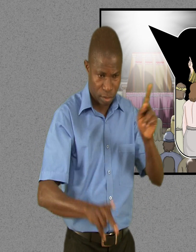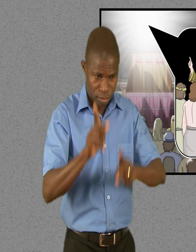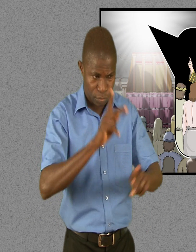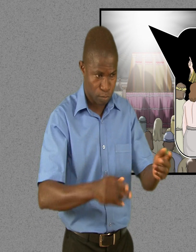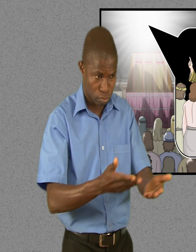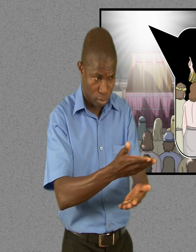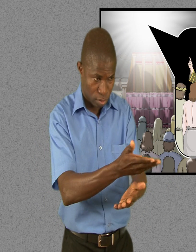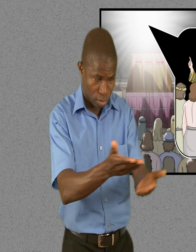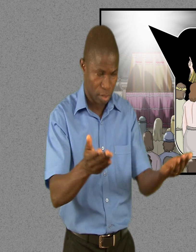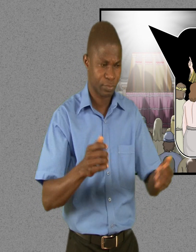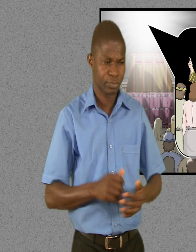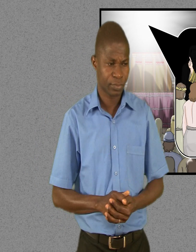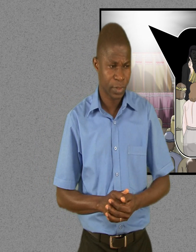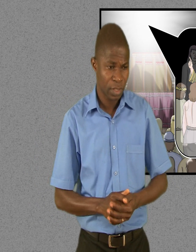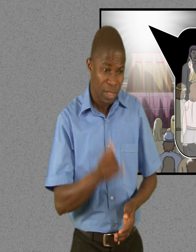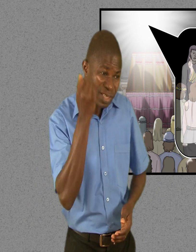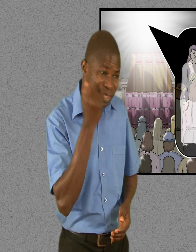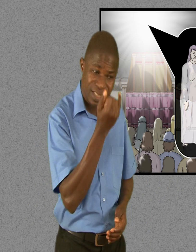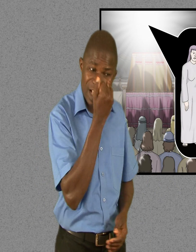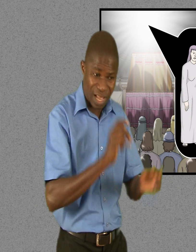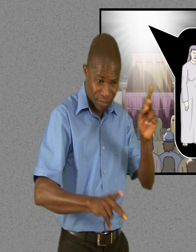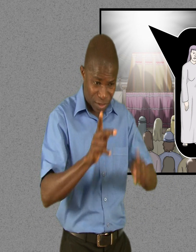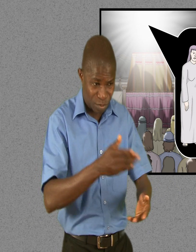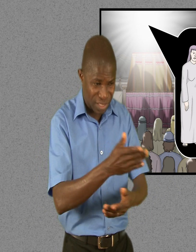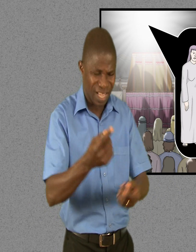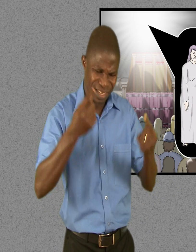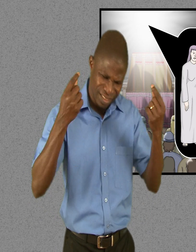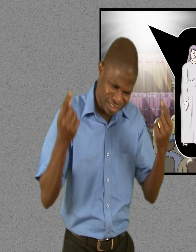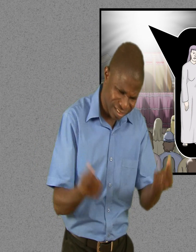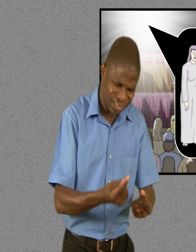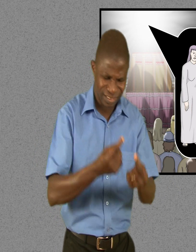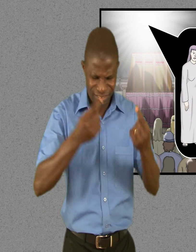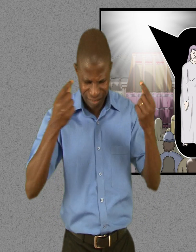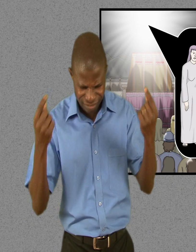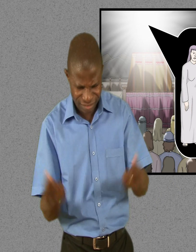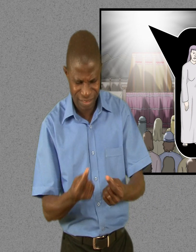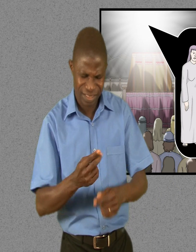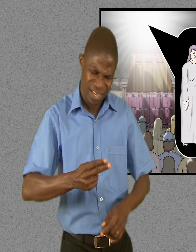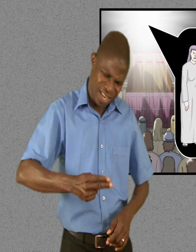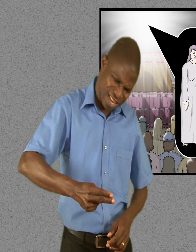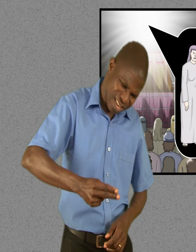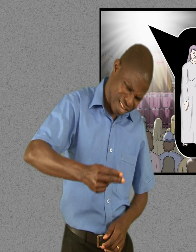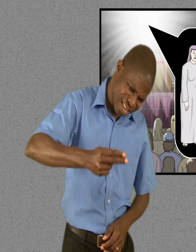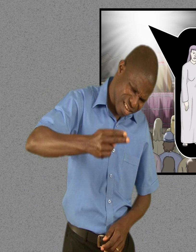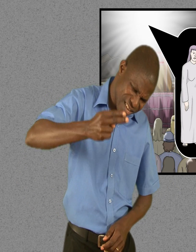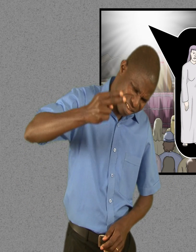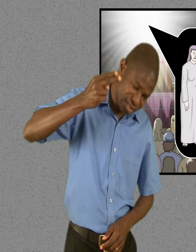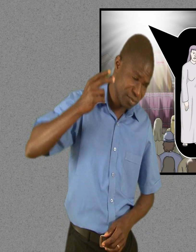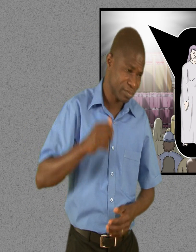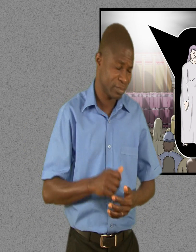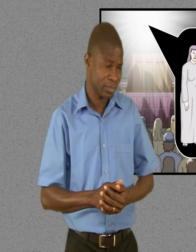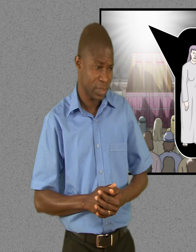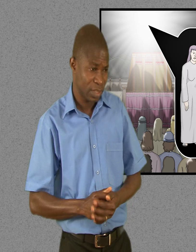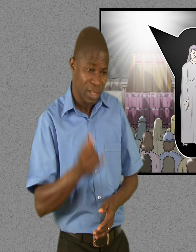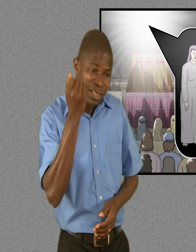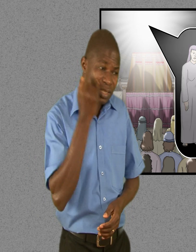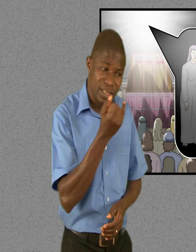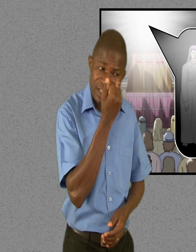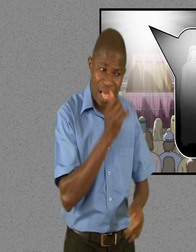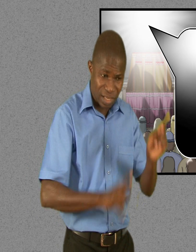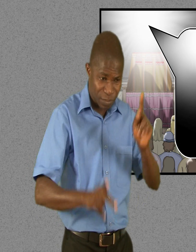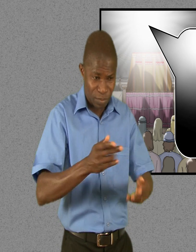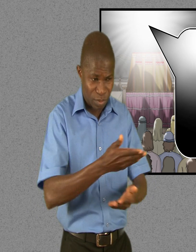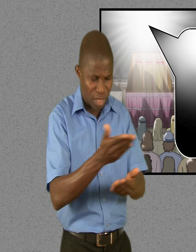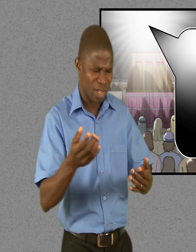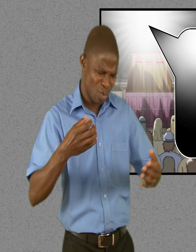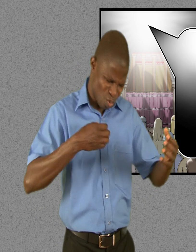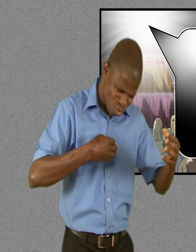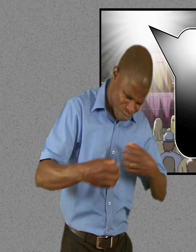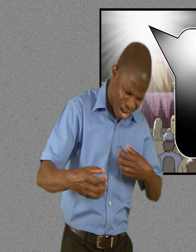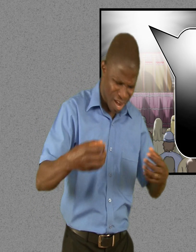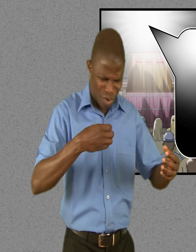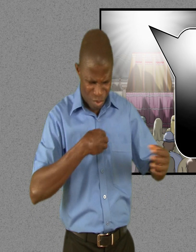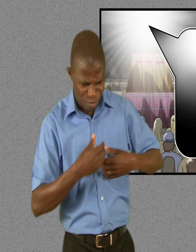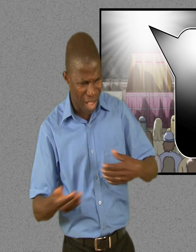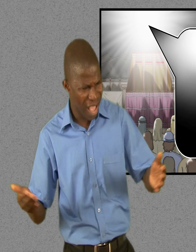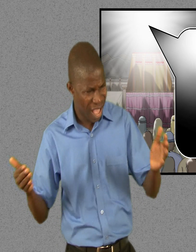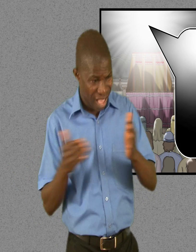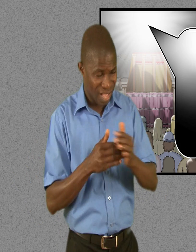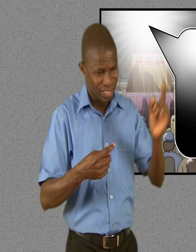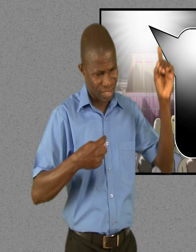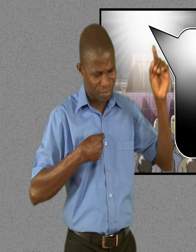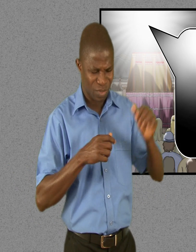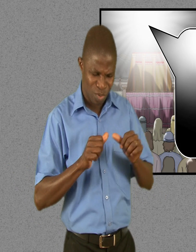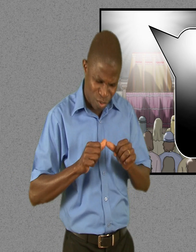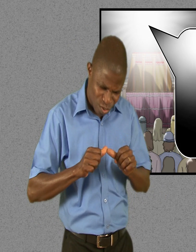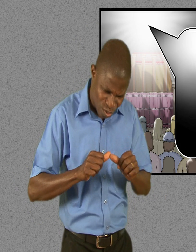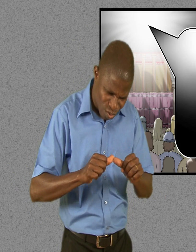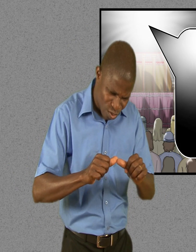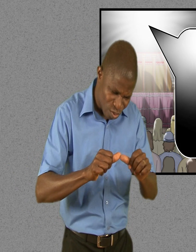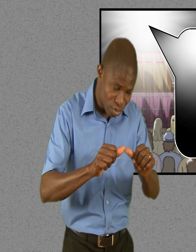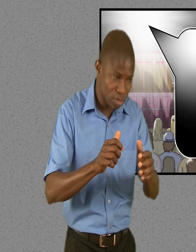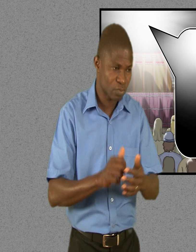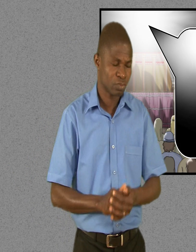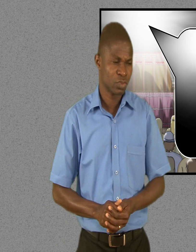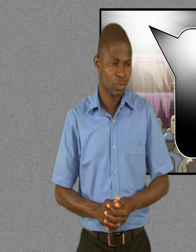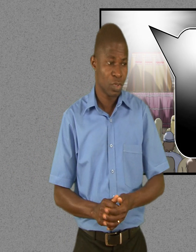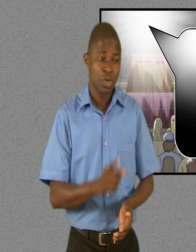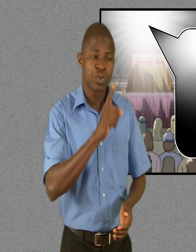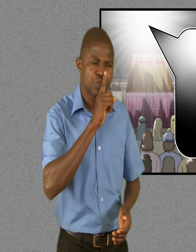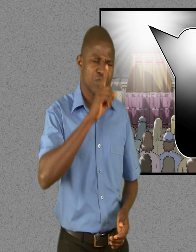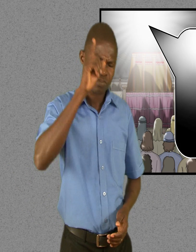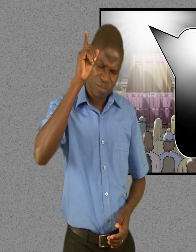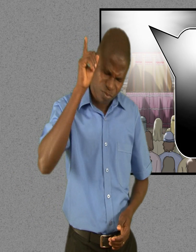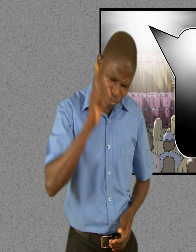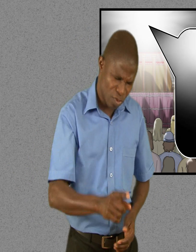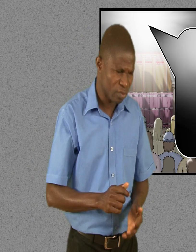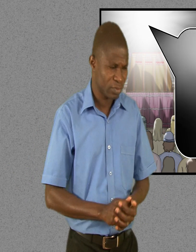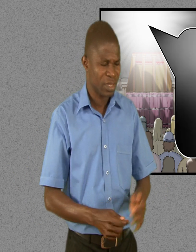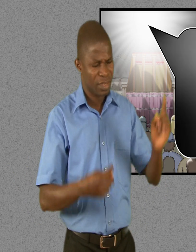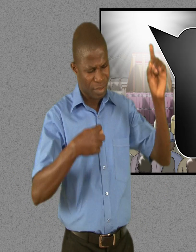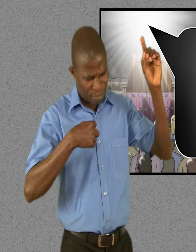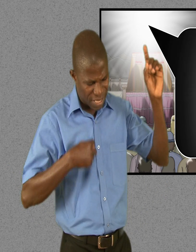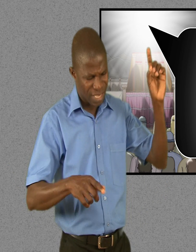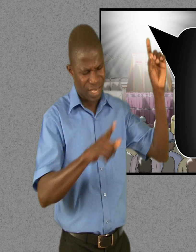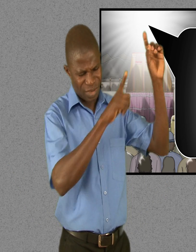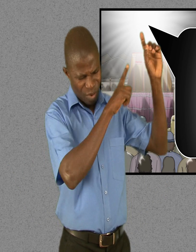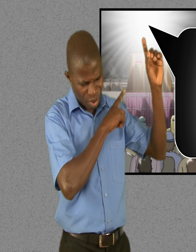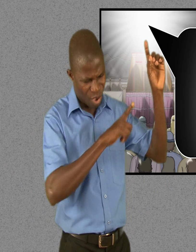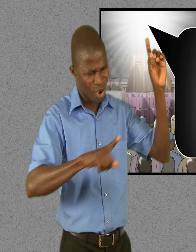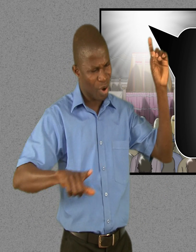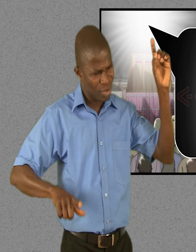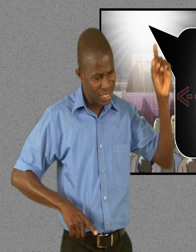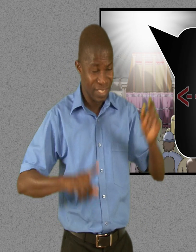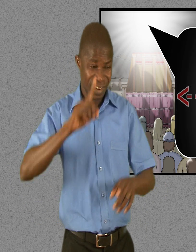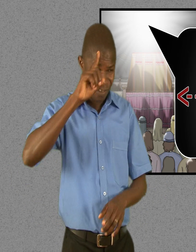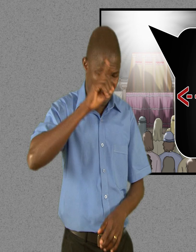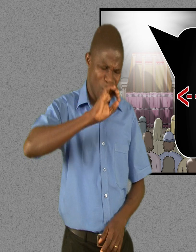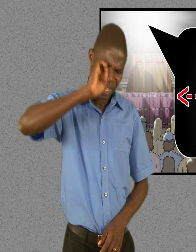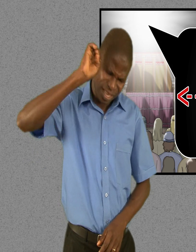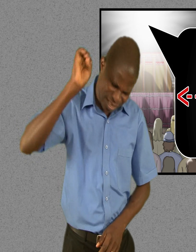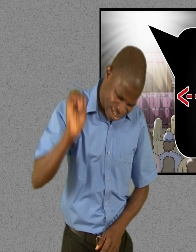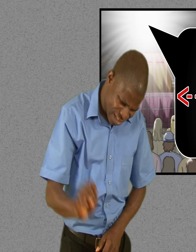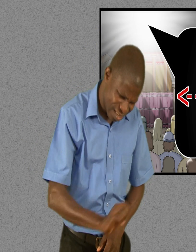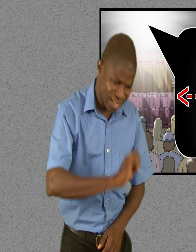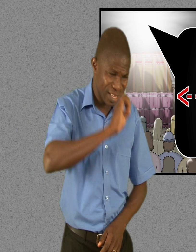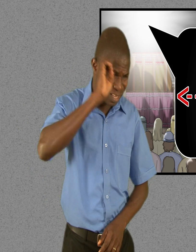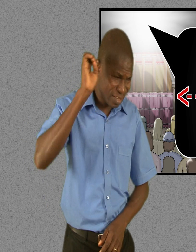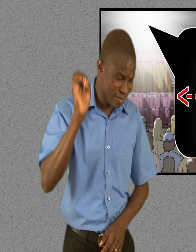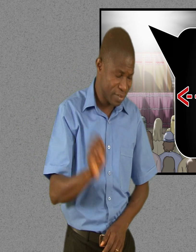I have heard the complaints that the Israelites are making against Me.